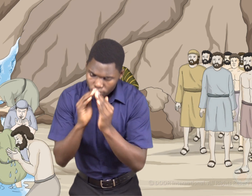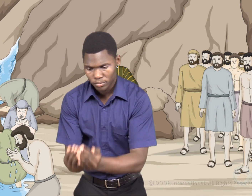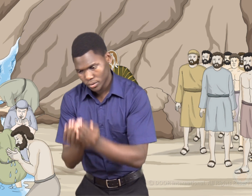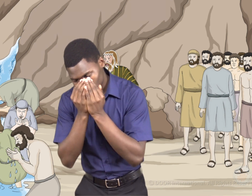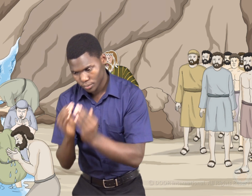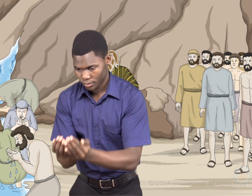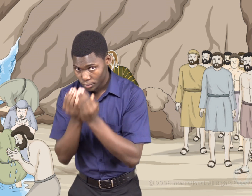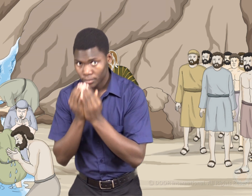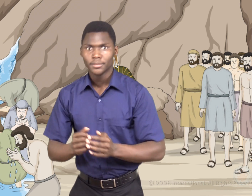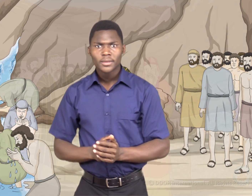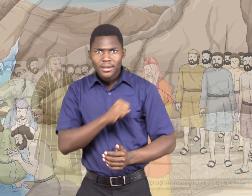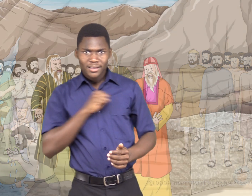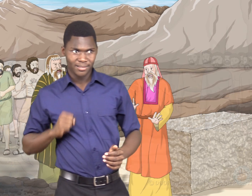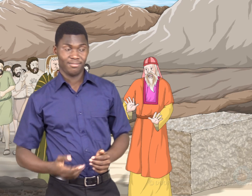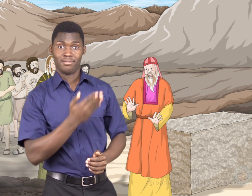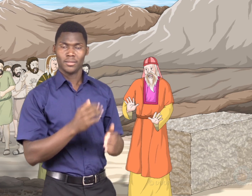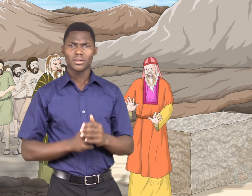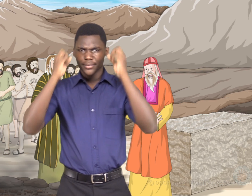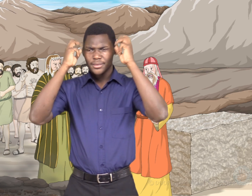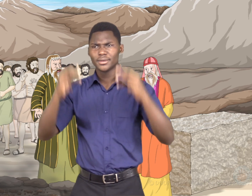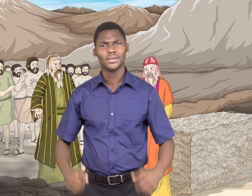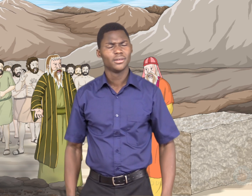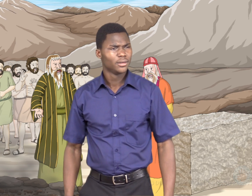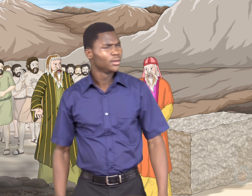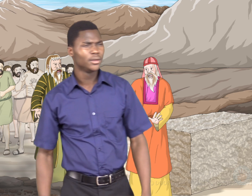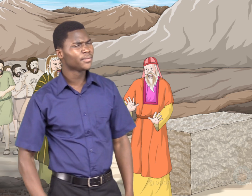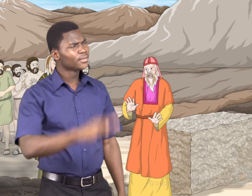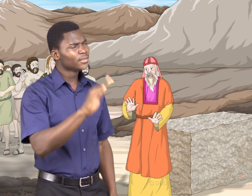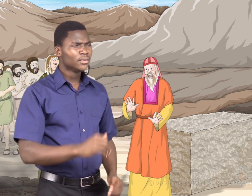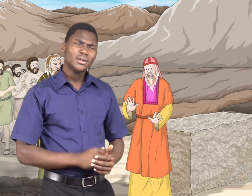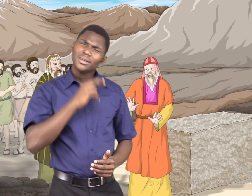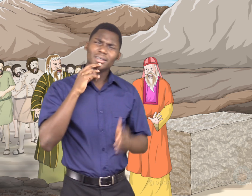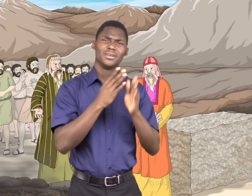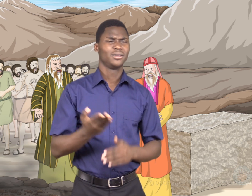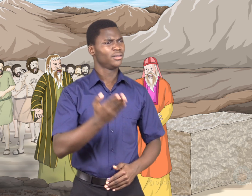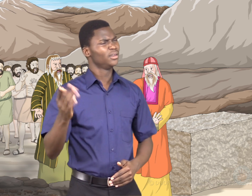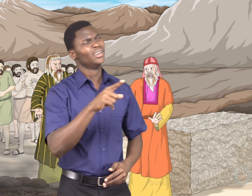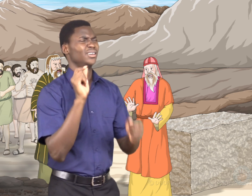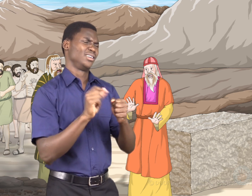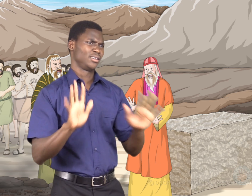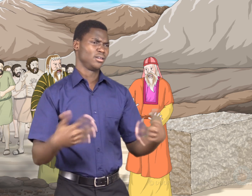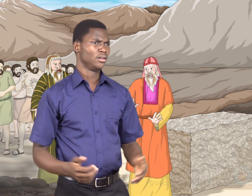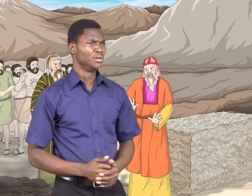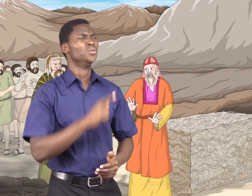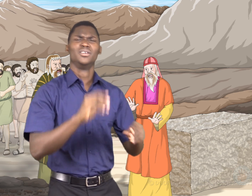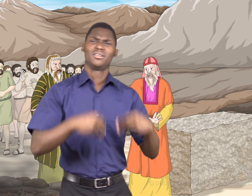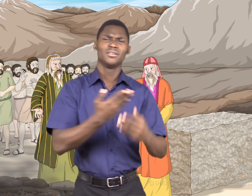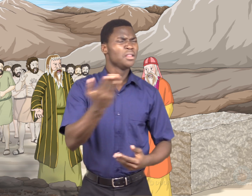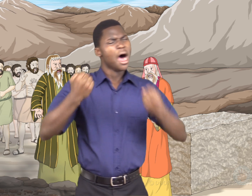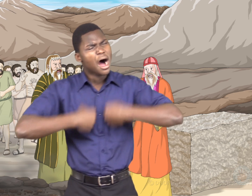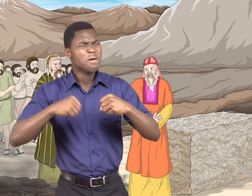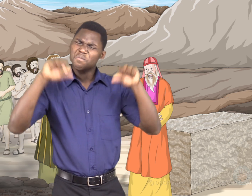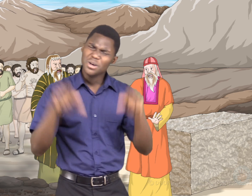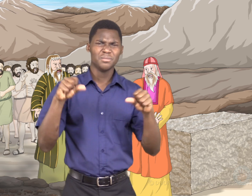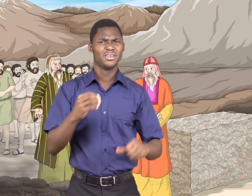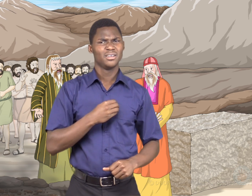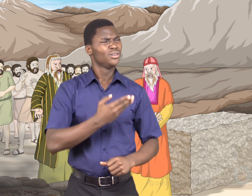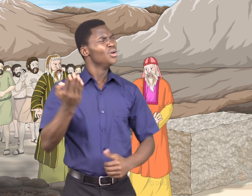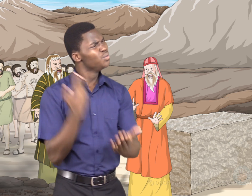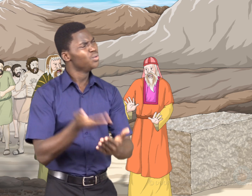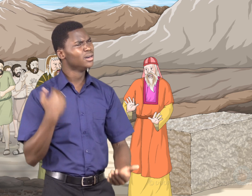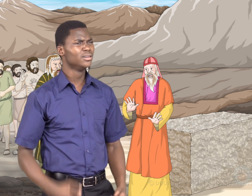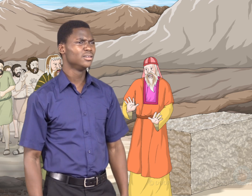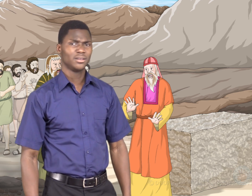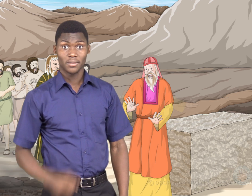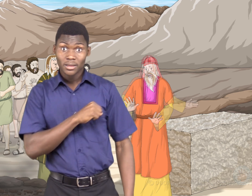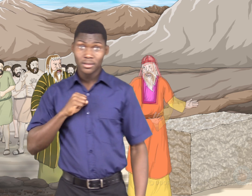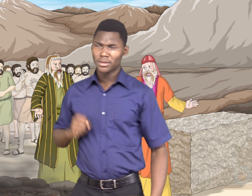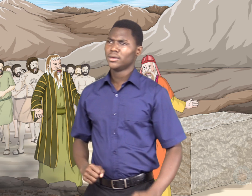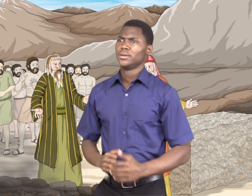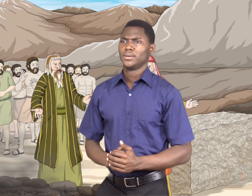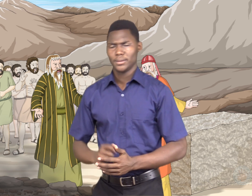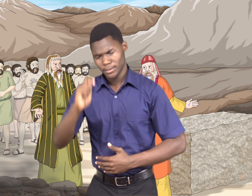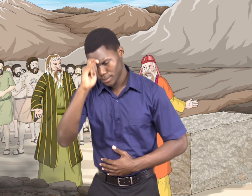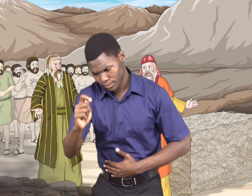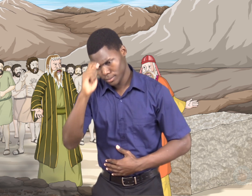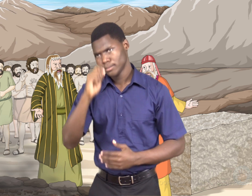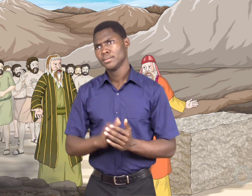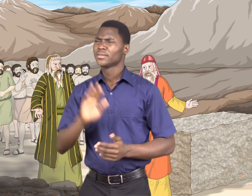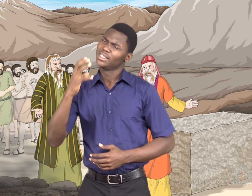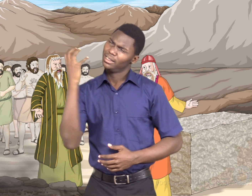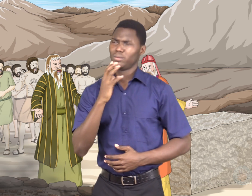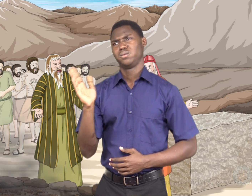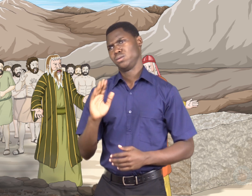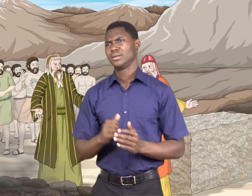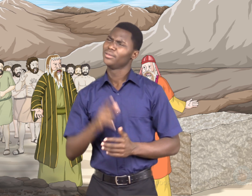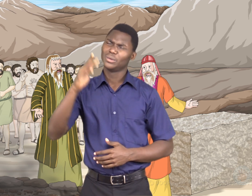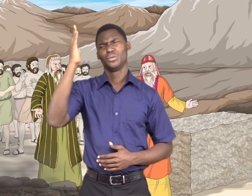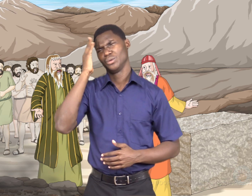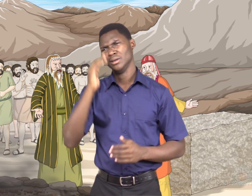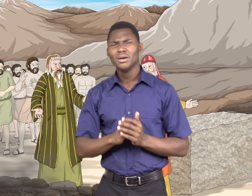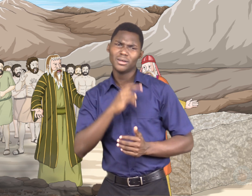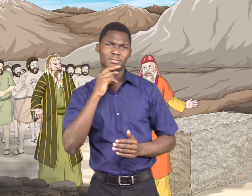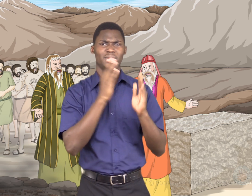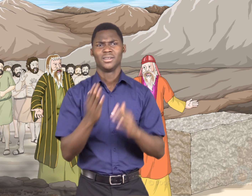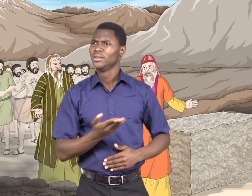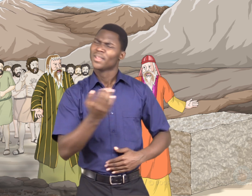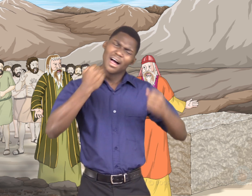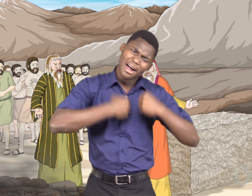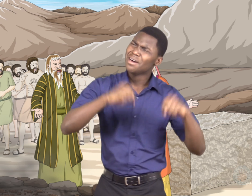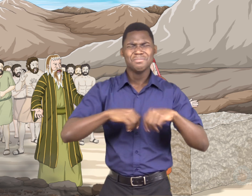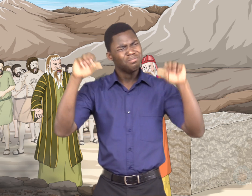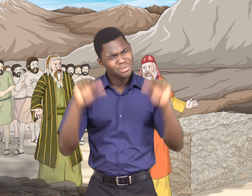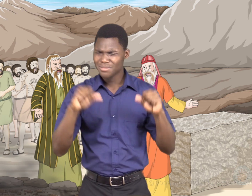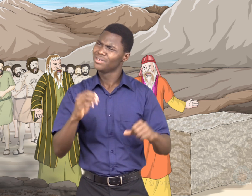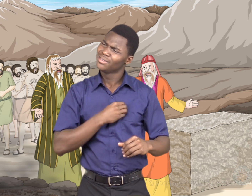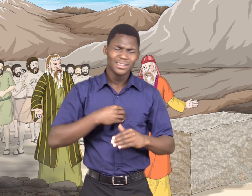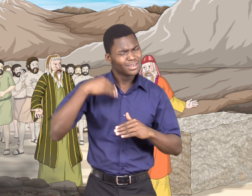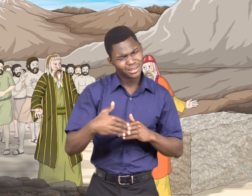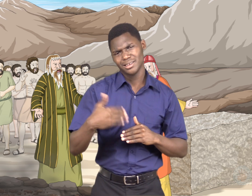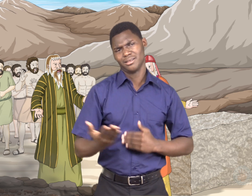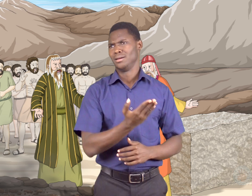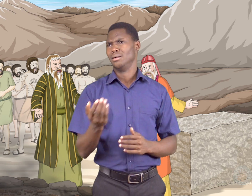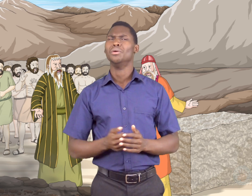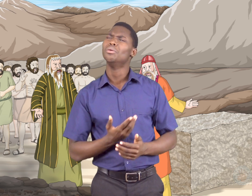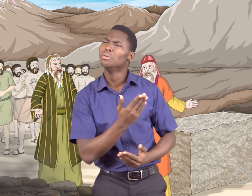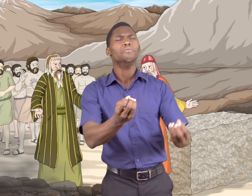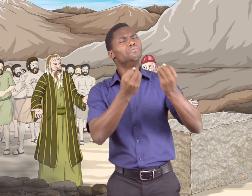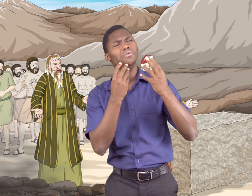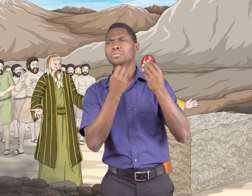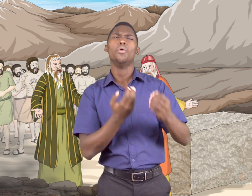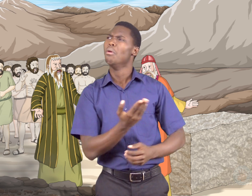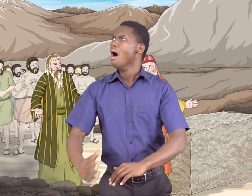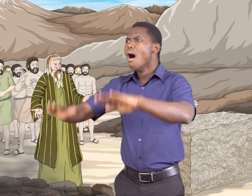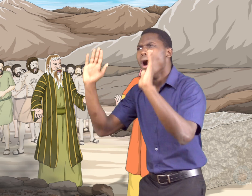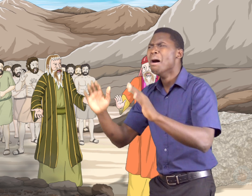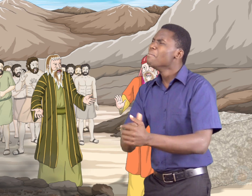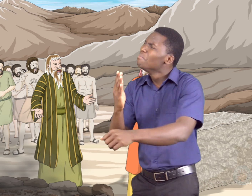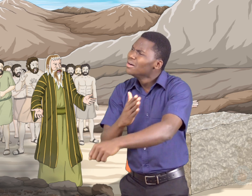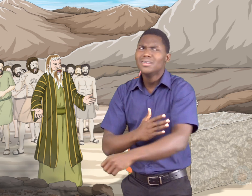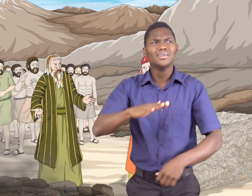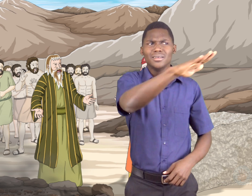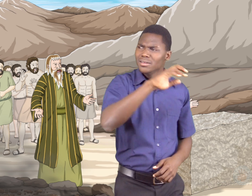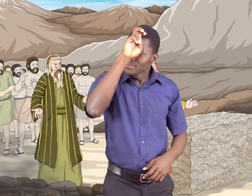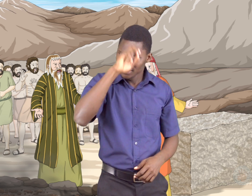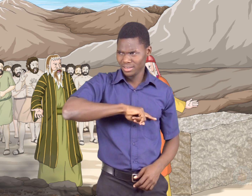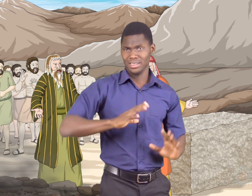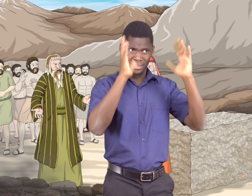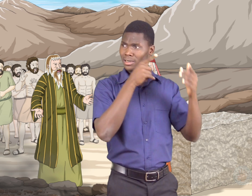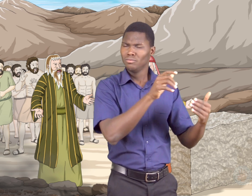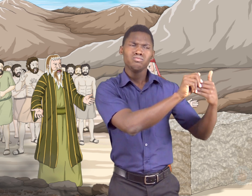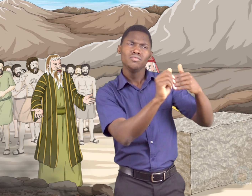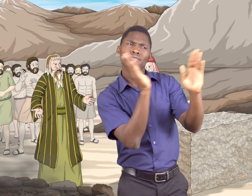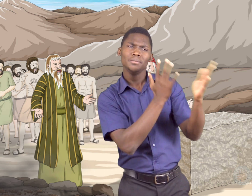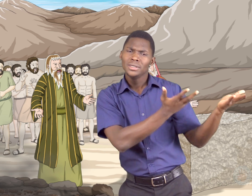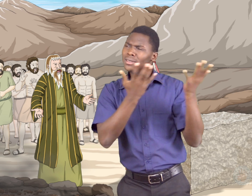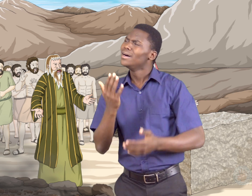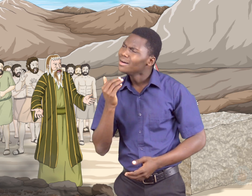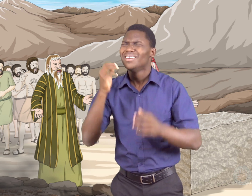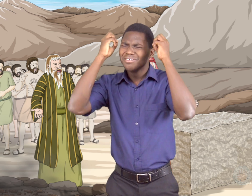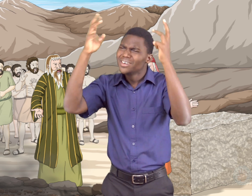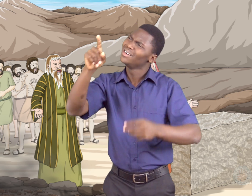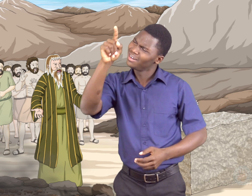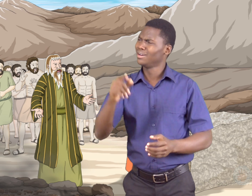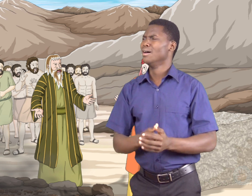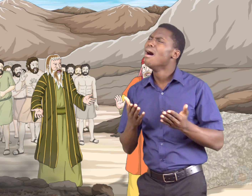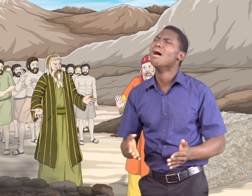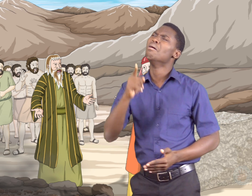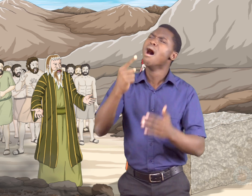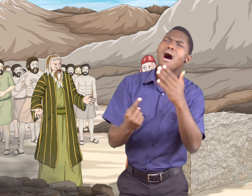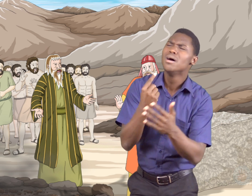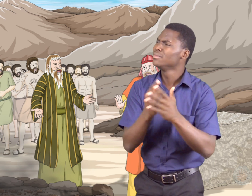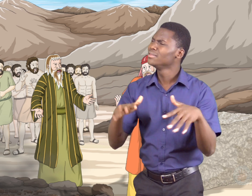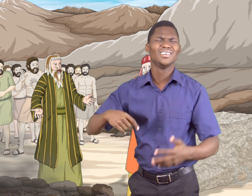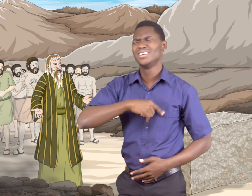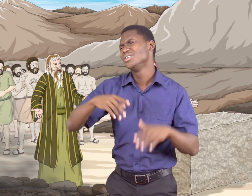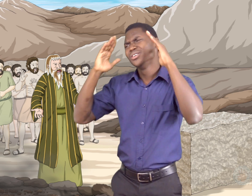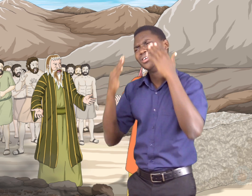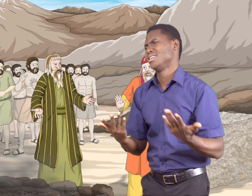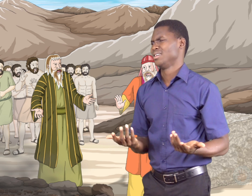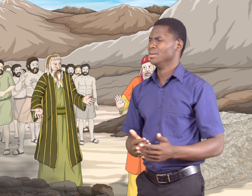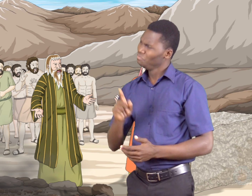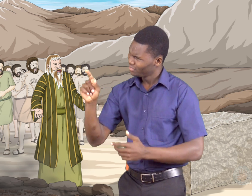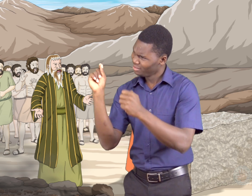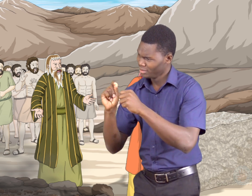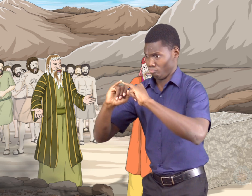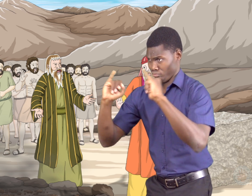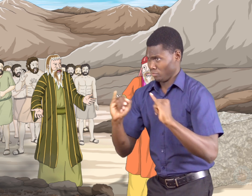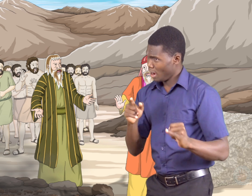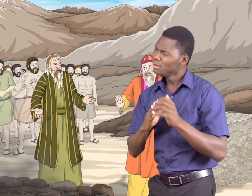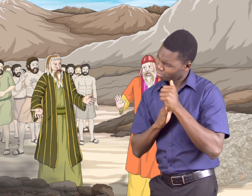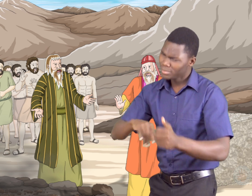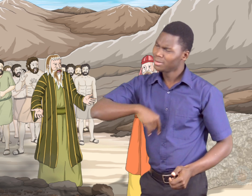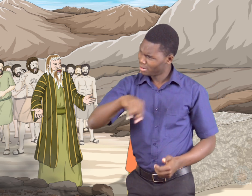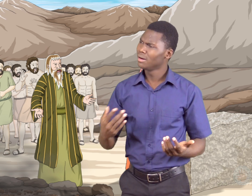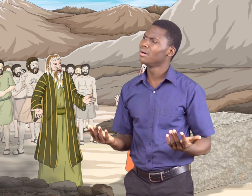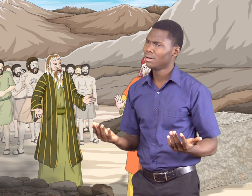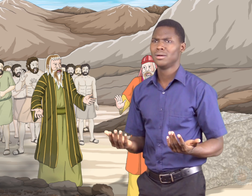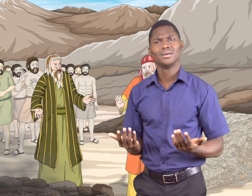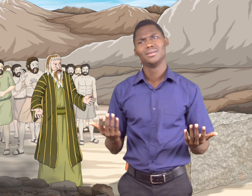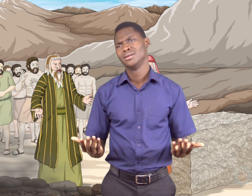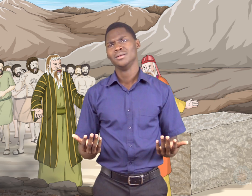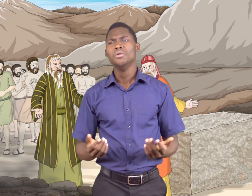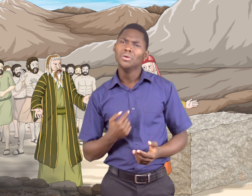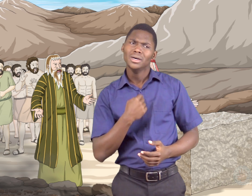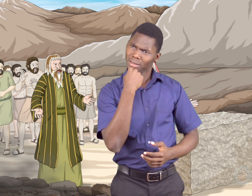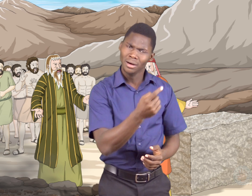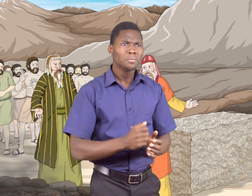“What did this people do to you,” Moses asked Aaron, “that you have led them into so great a sin?” “Do not be enraged, my lord,” Aaron replied. “You yourself know that the people are intent on evil. They told me, ‘Make us gods who will go before us.